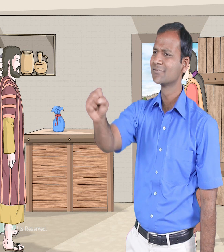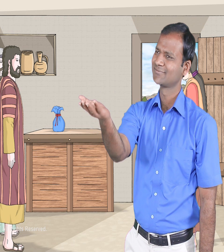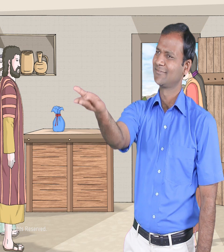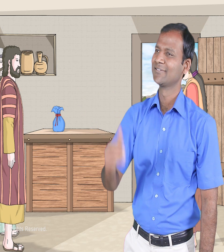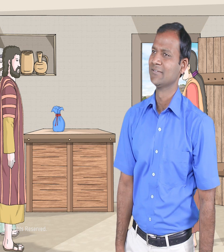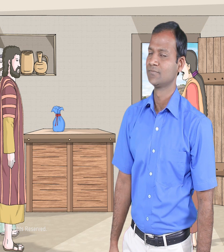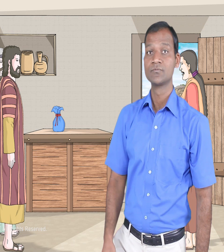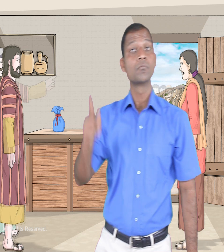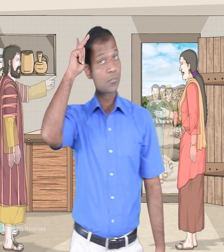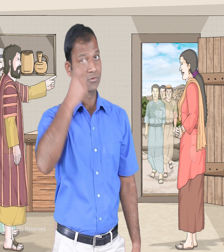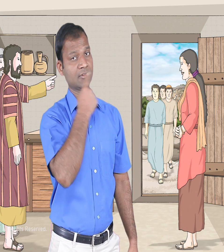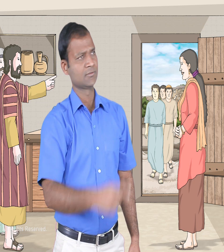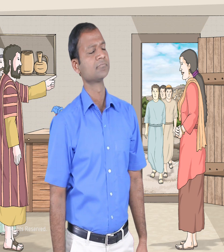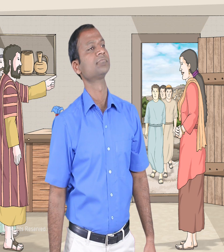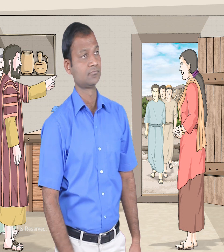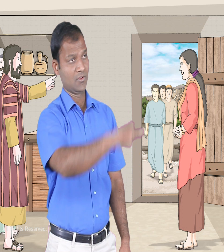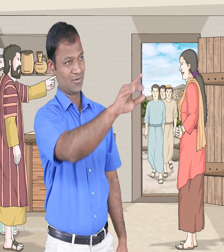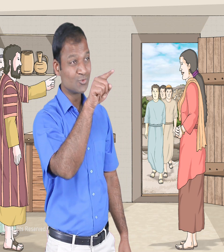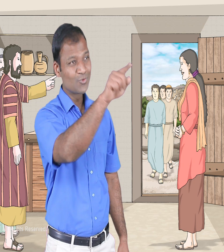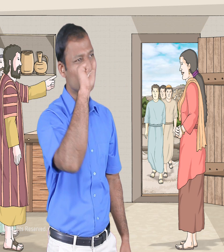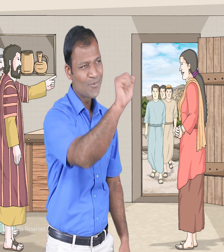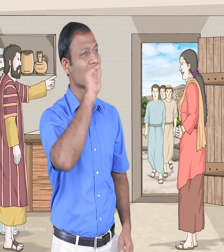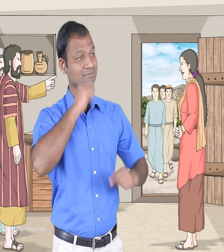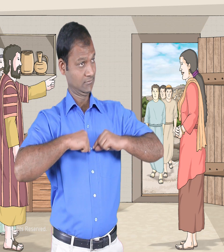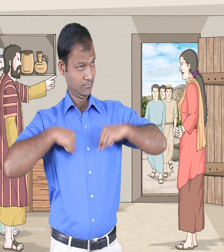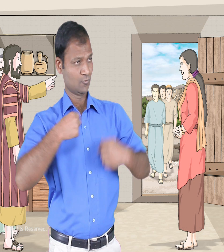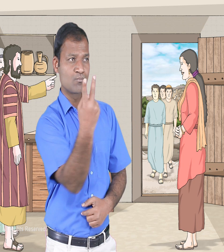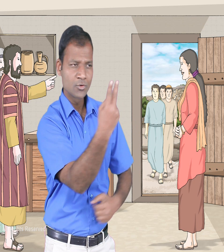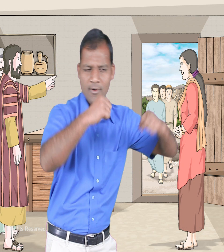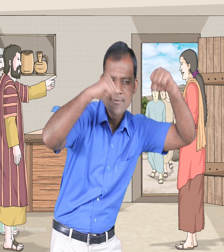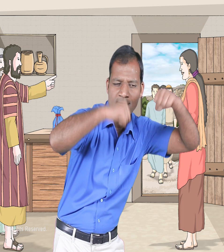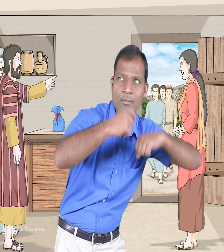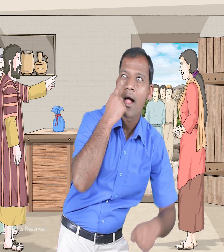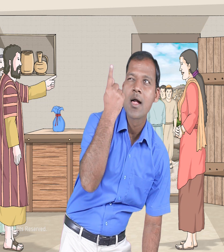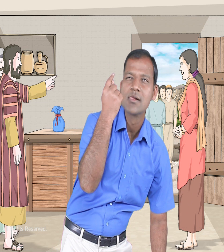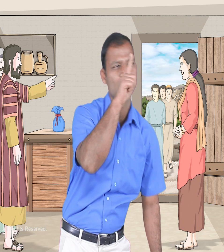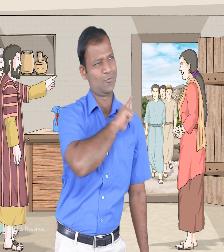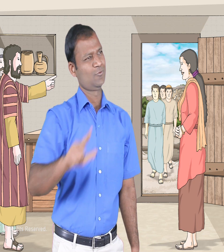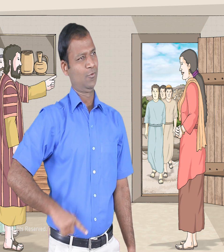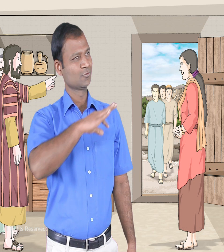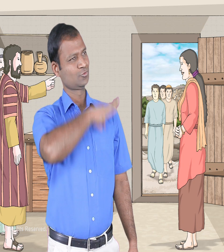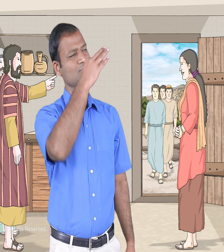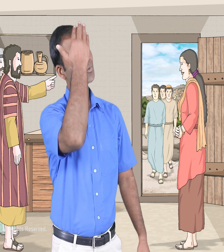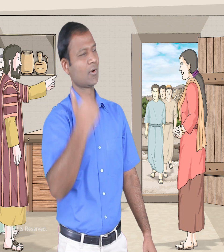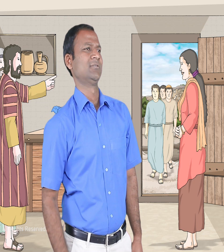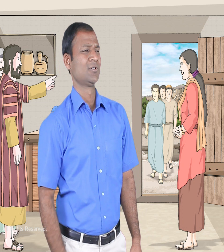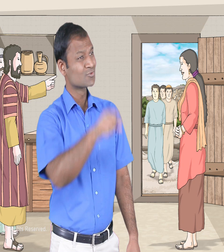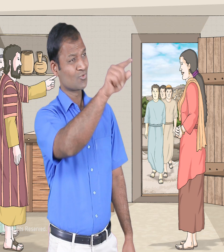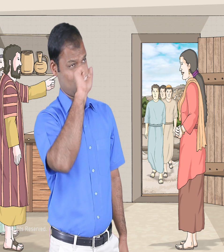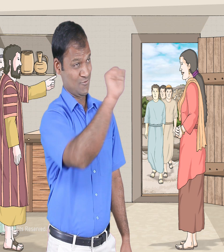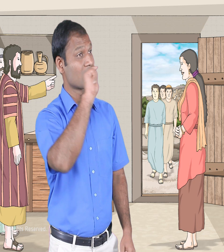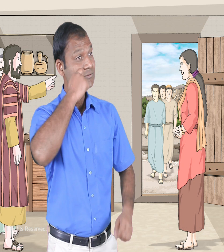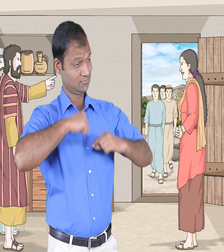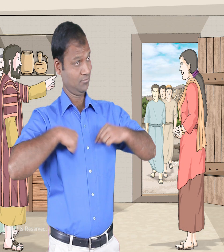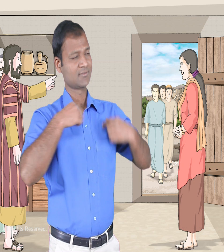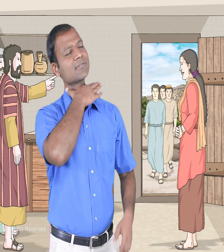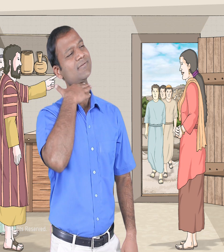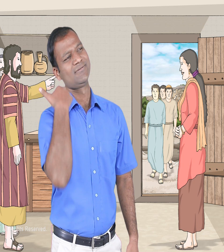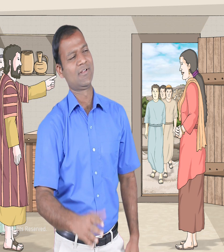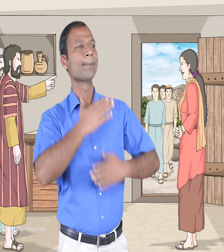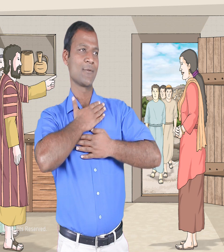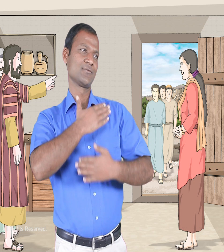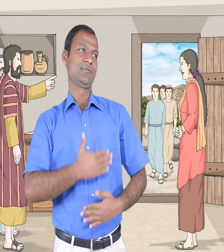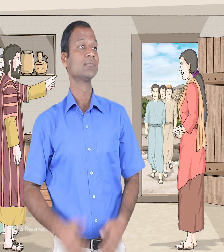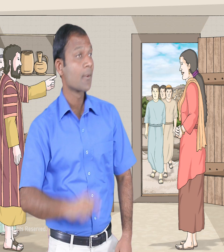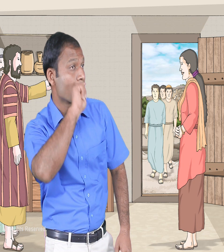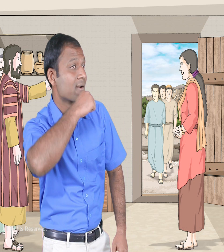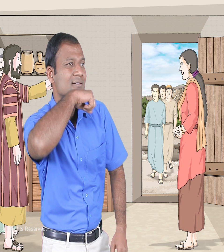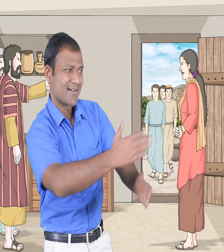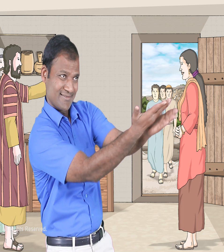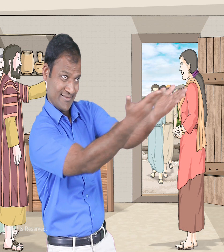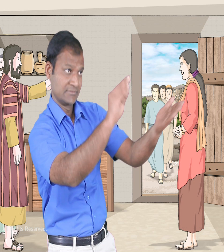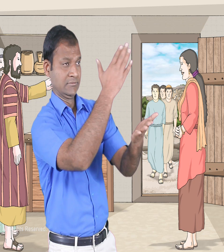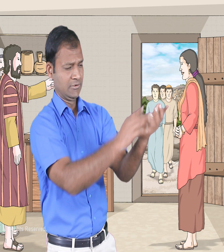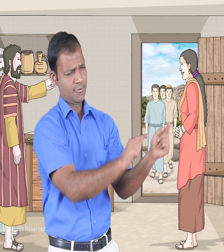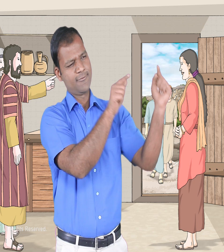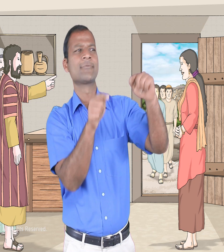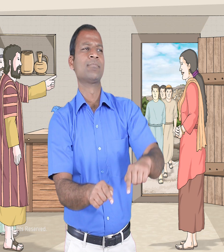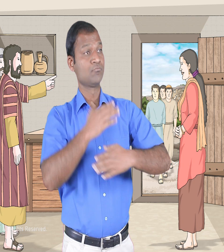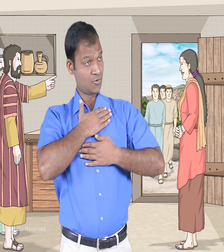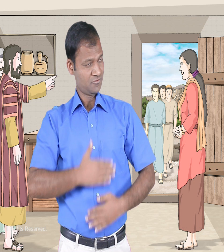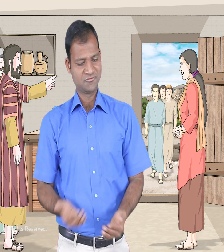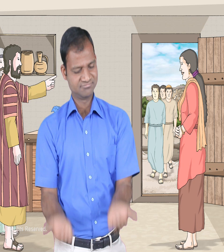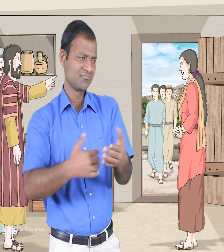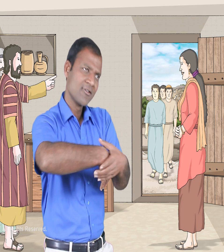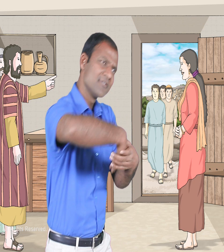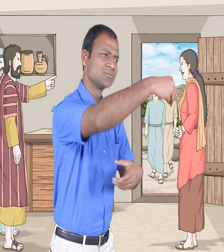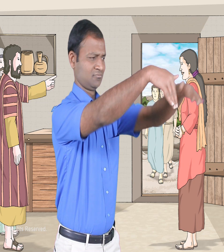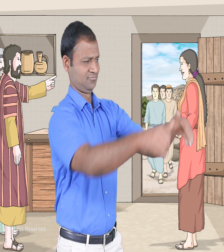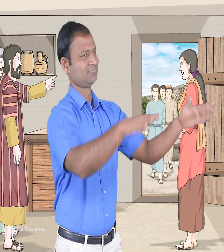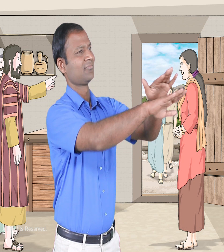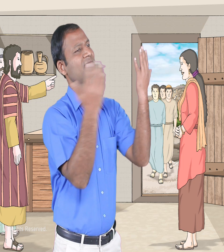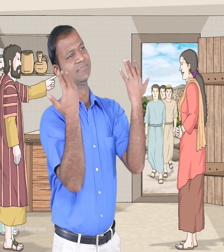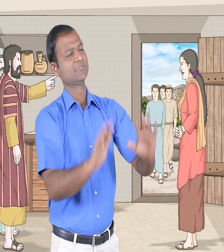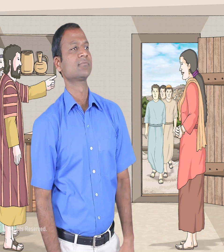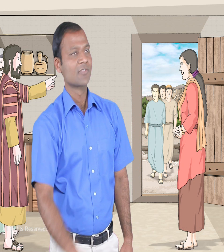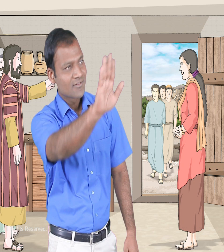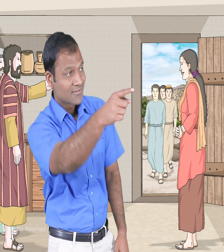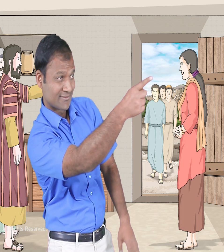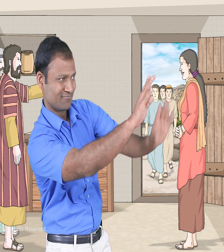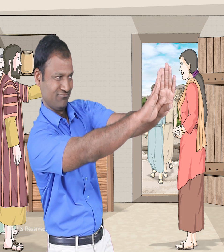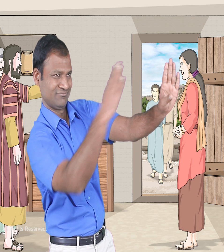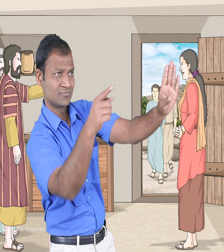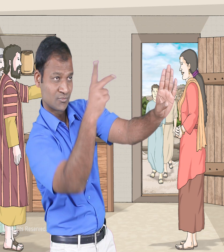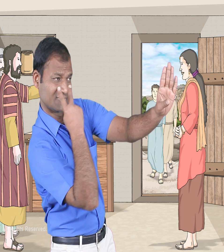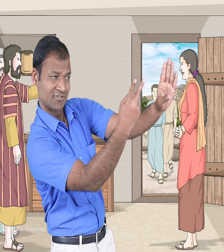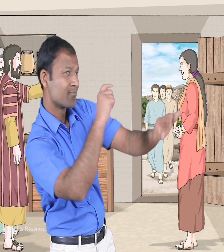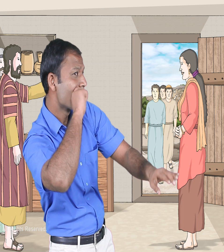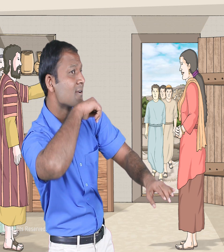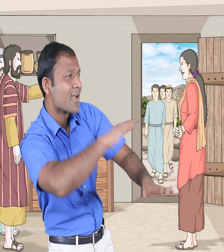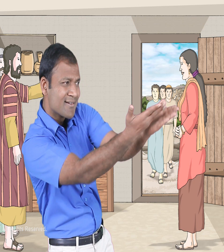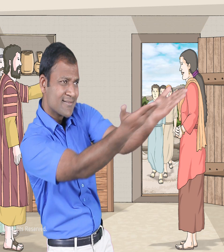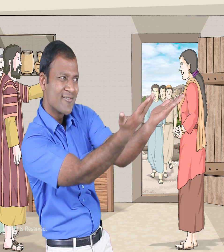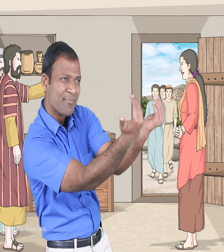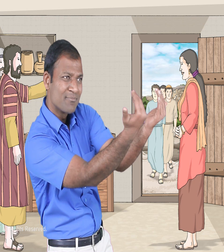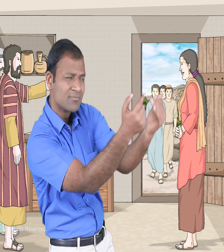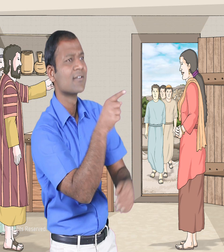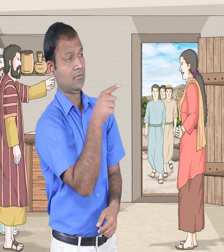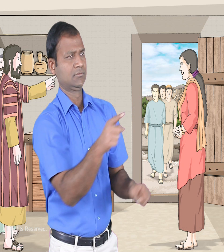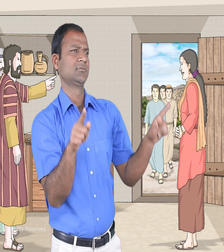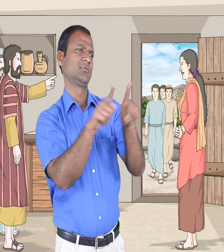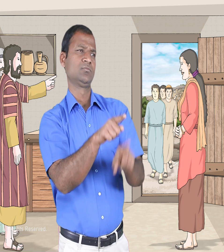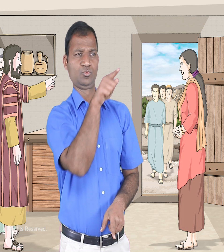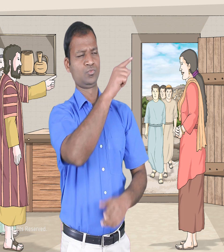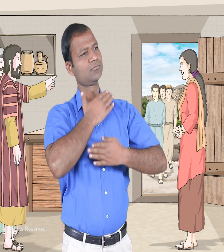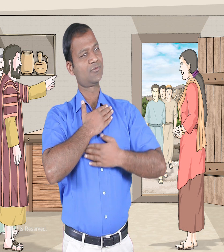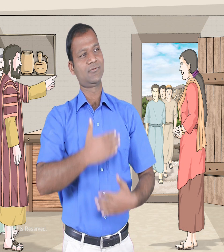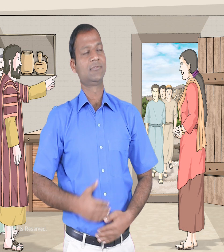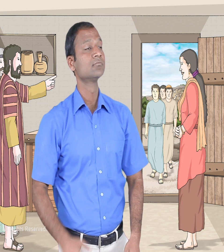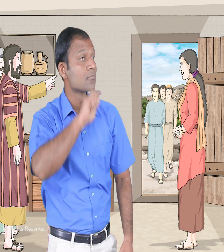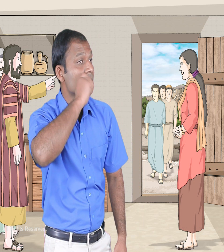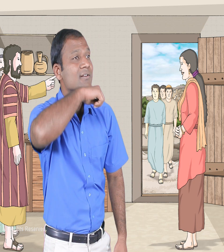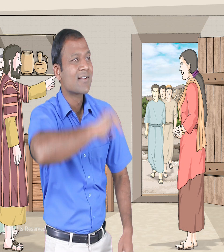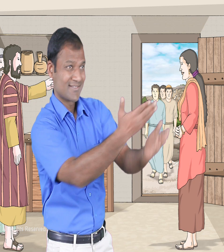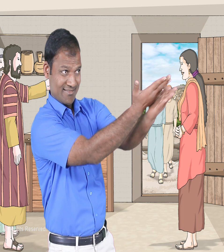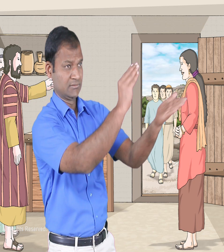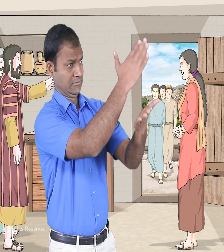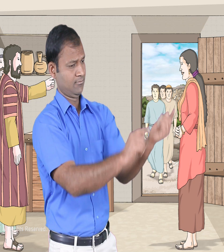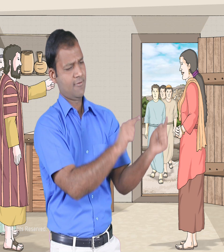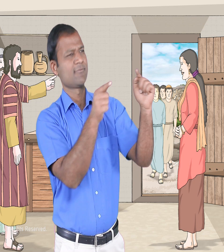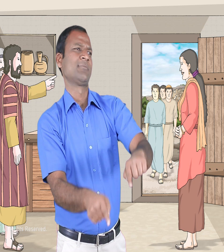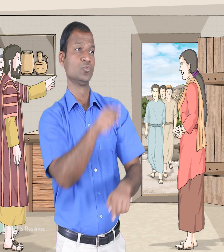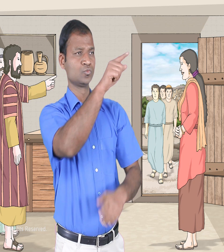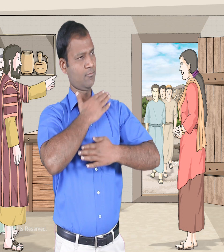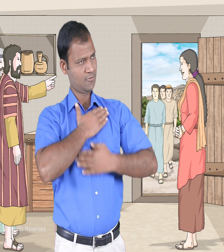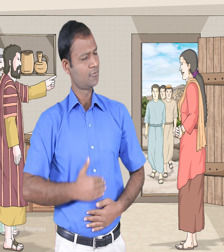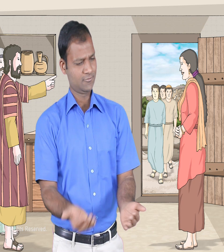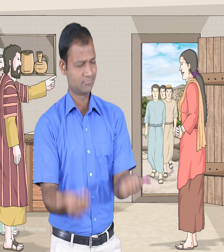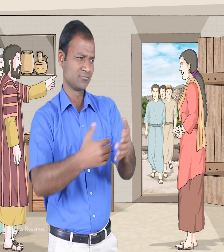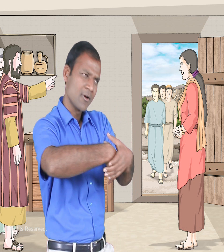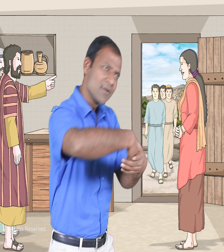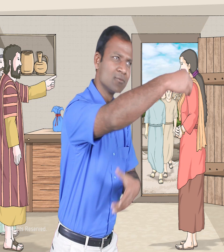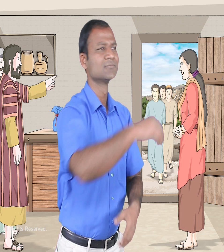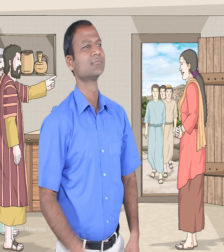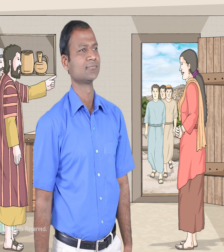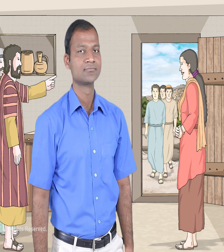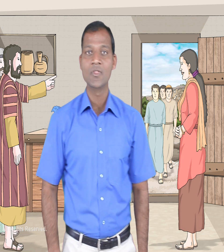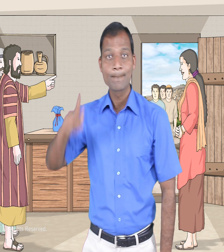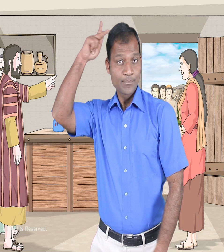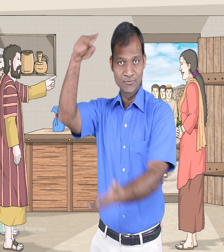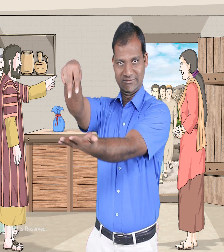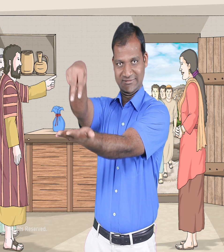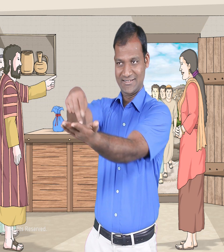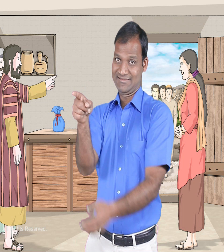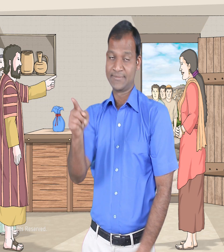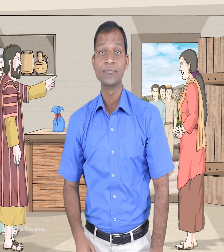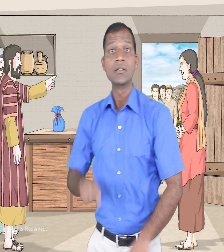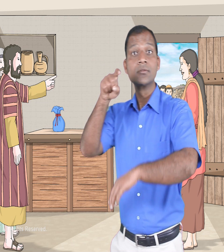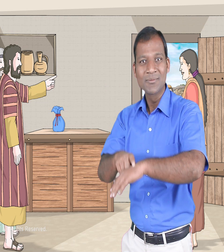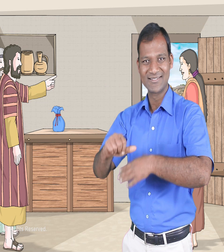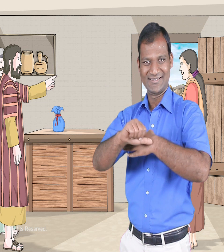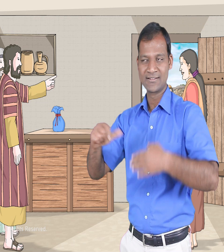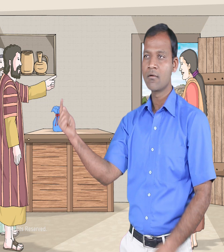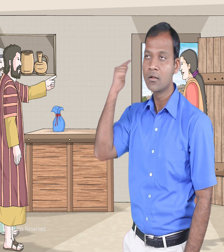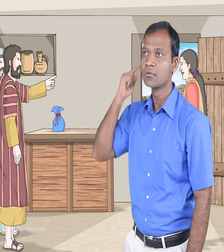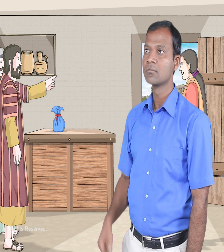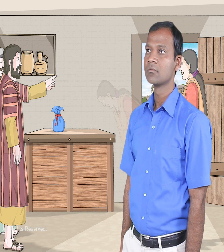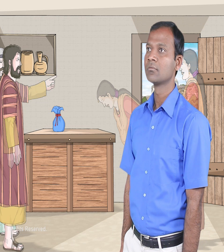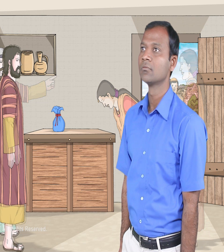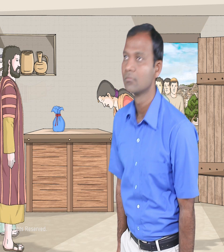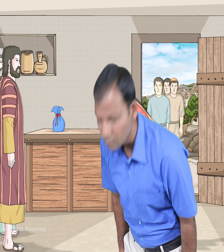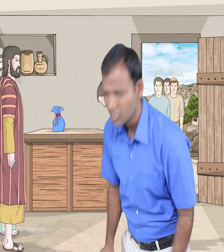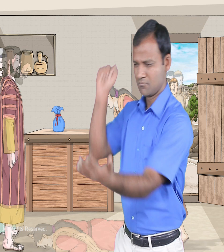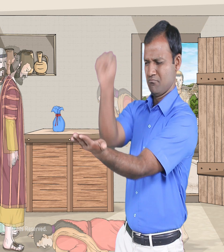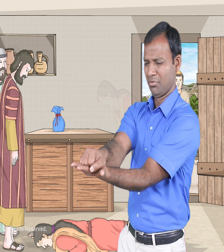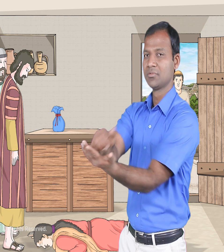“Look, the feet of the men who buried your husband are at the door, and they will carry you out also.”